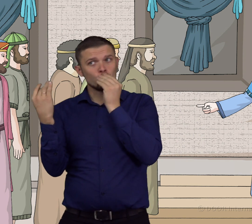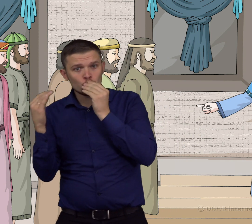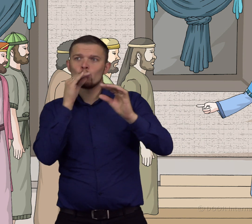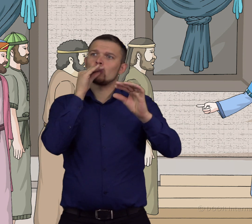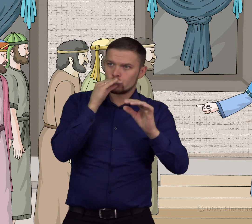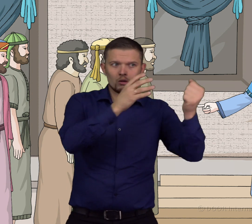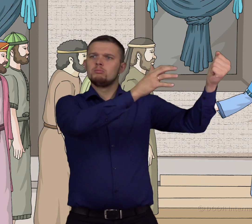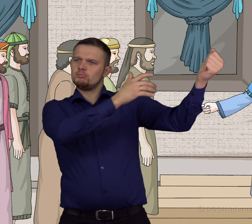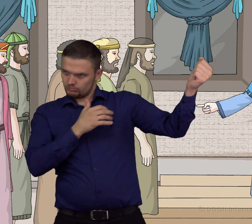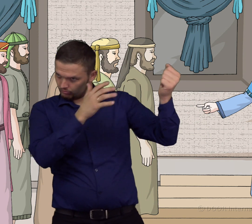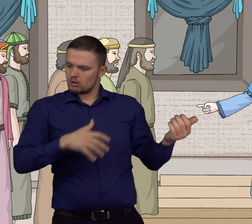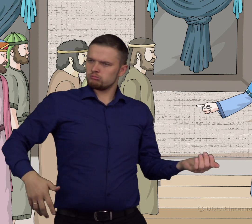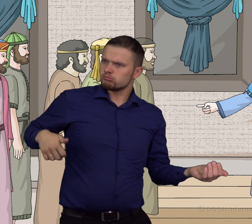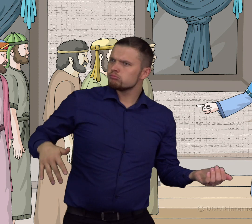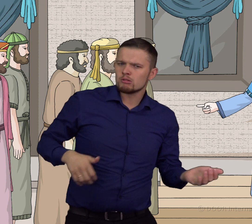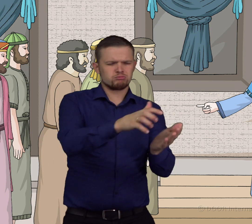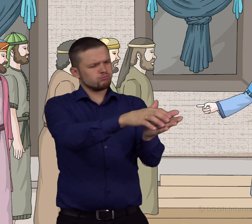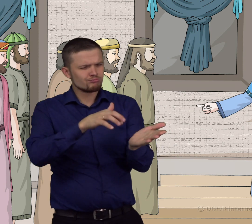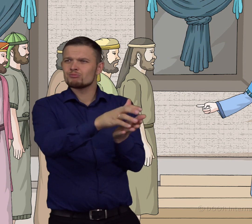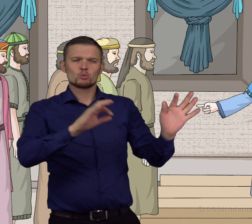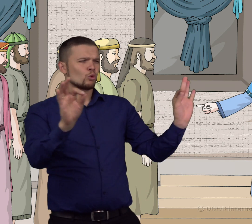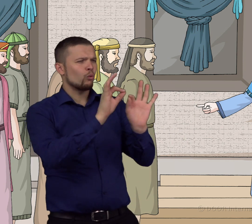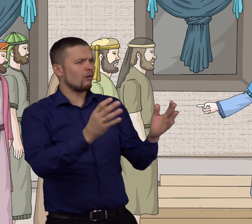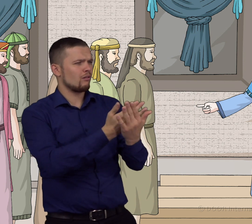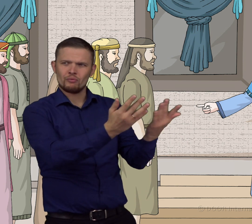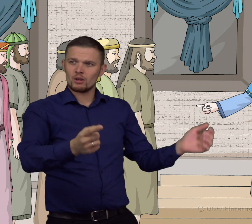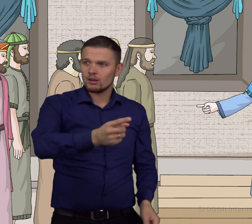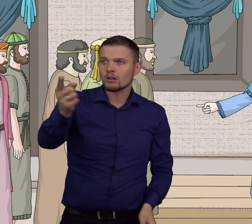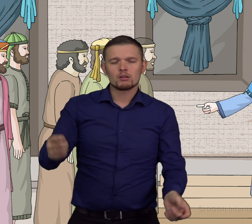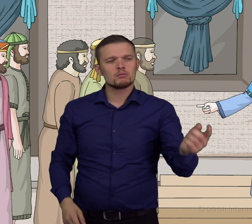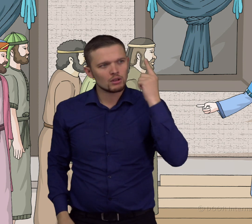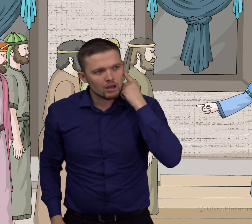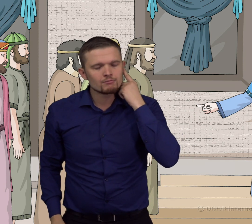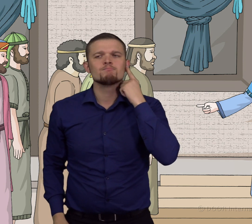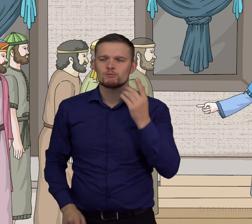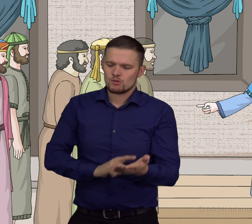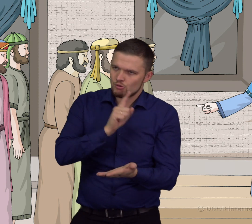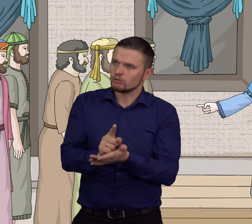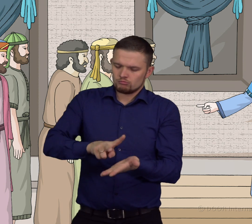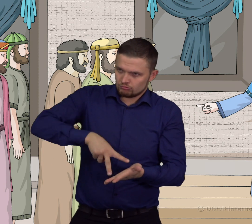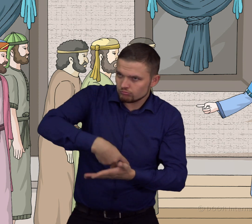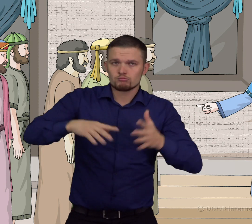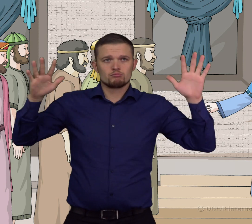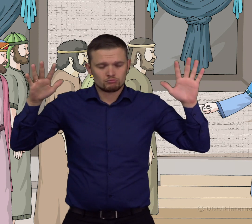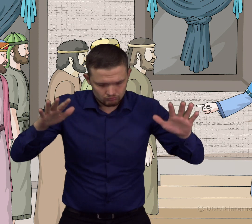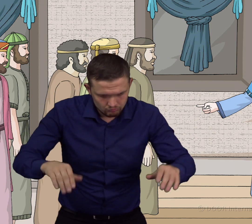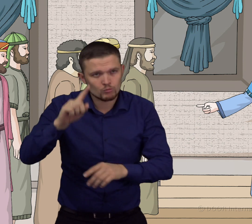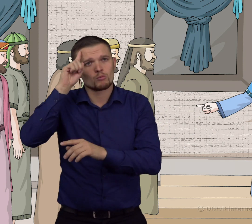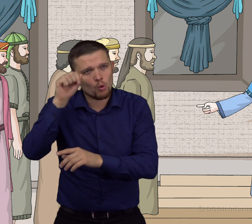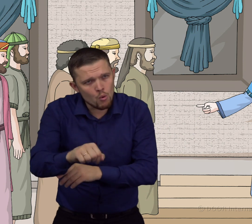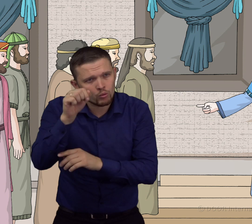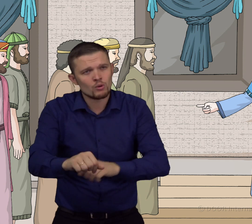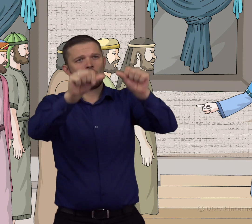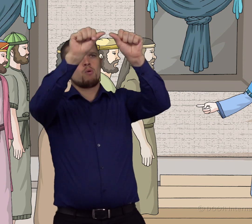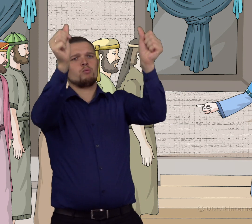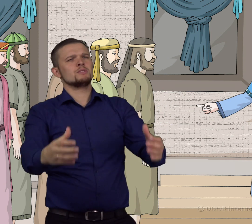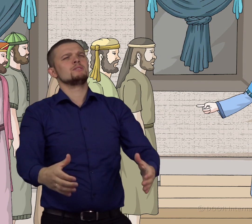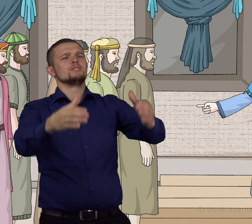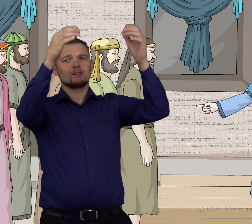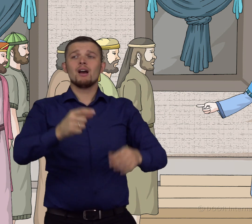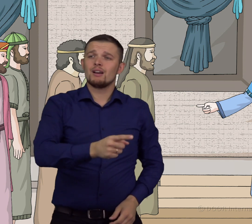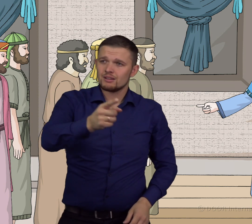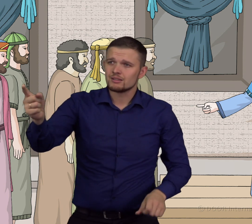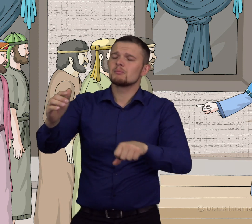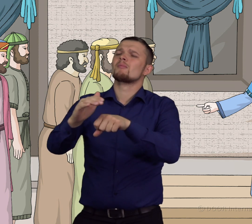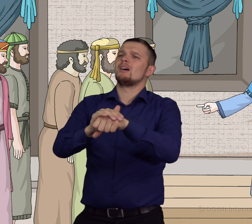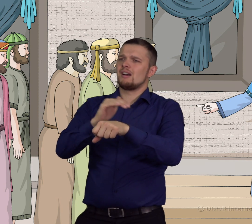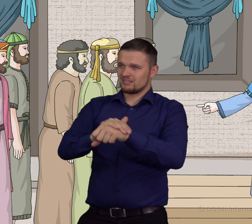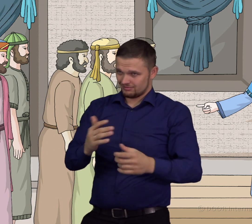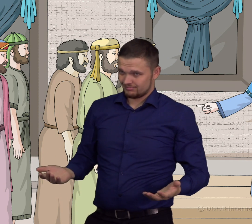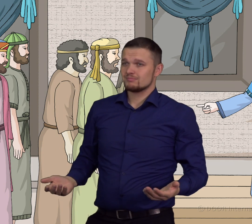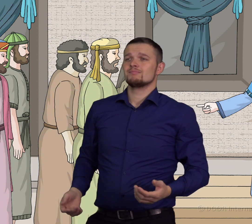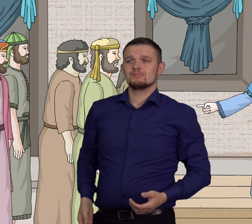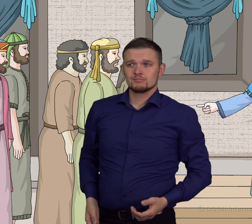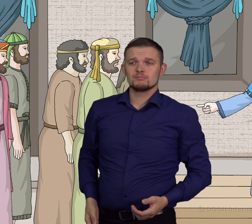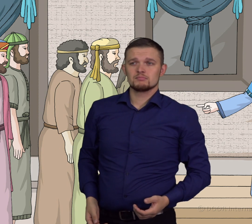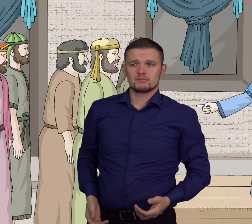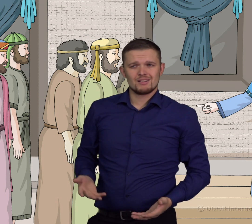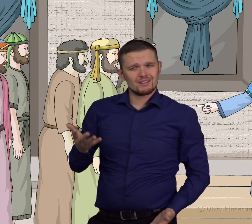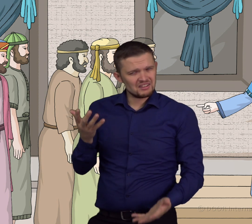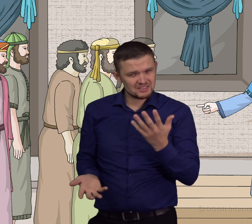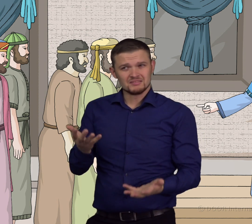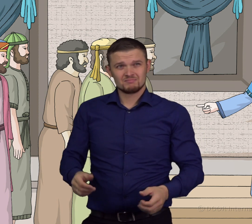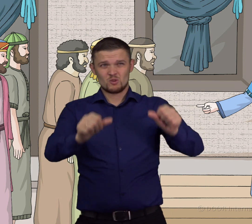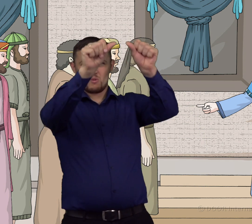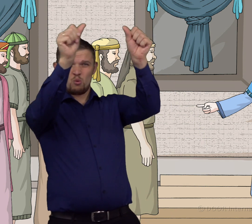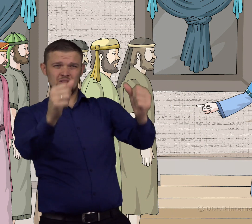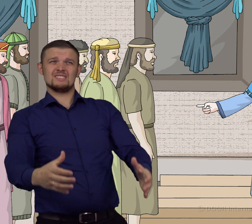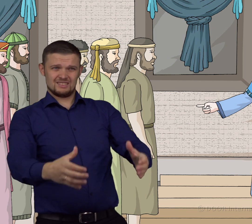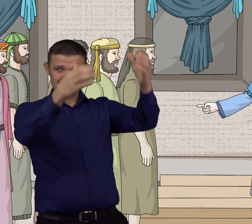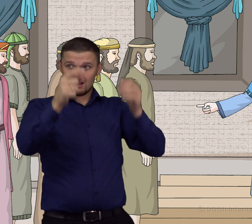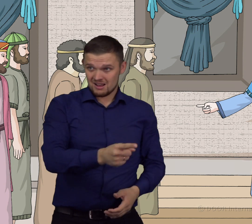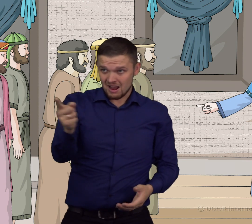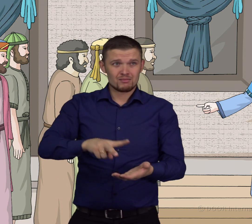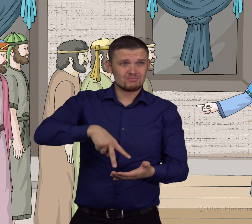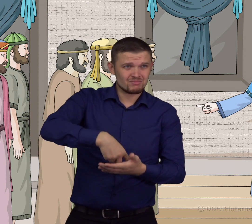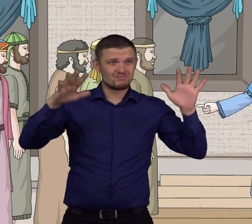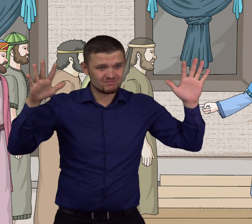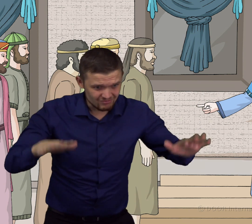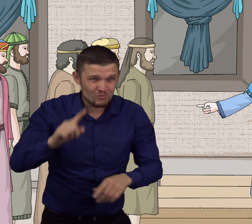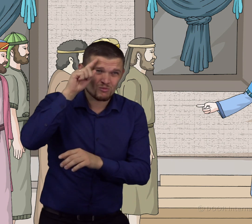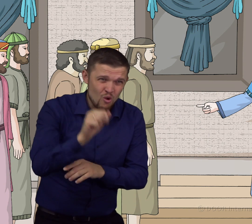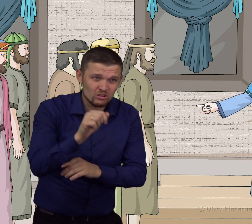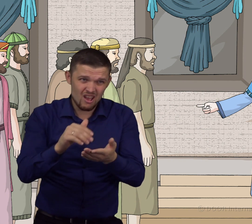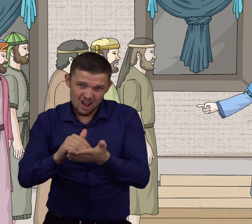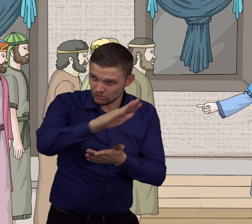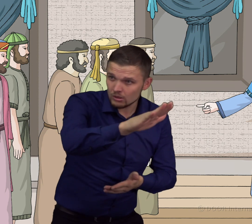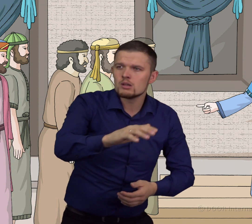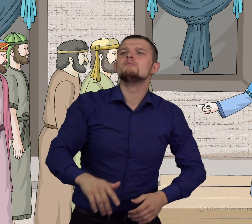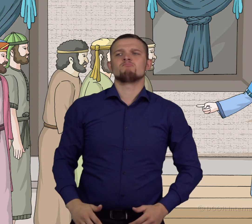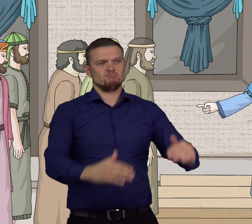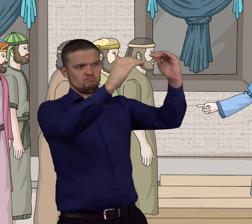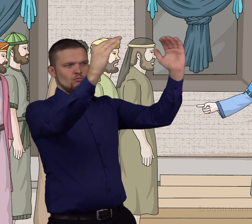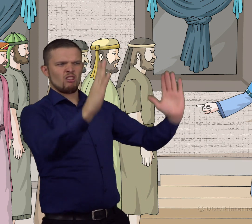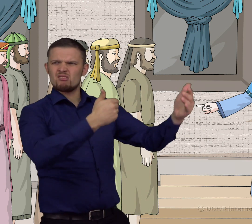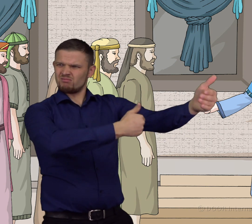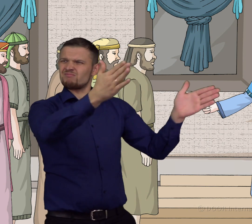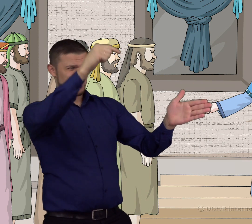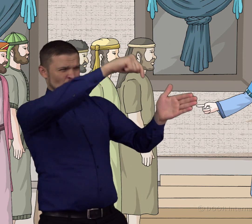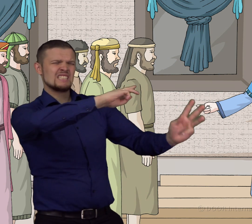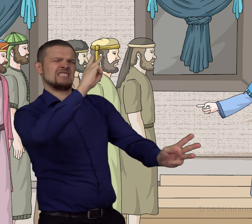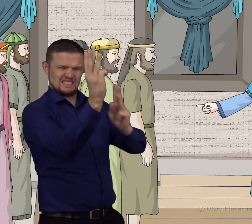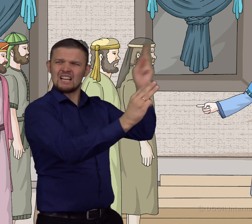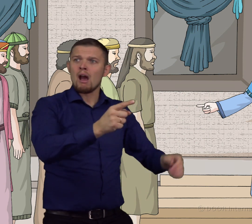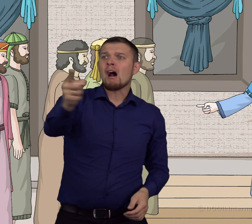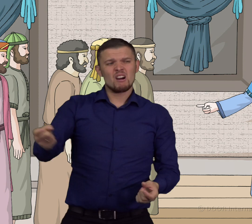Now, if you are ready, as soon as you hear the sound of the horn, flute, zither, lyre, harp, pipes, and all kinds of music, you must fall down and worship the statue I have made.